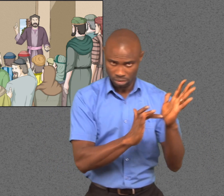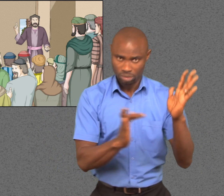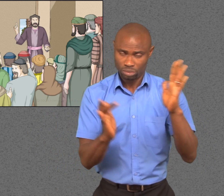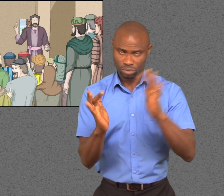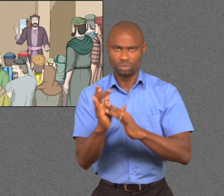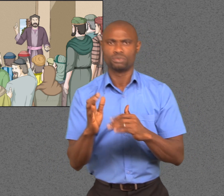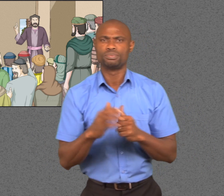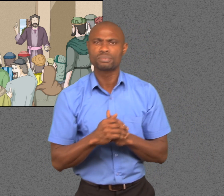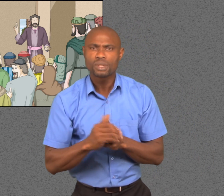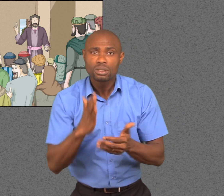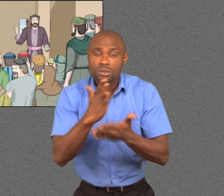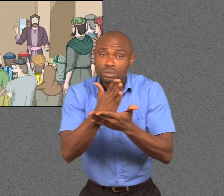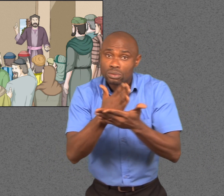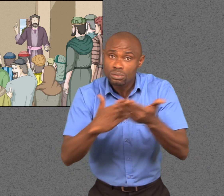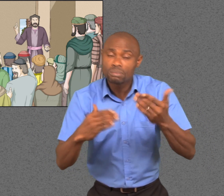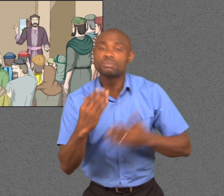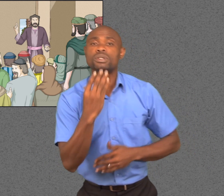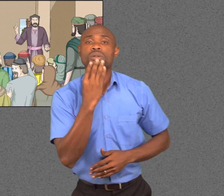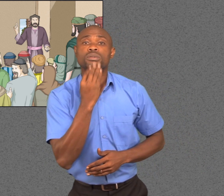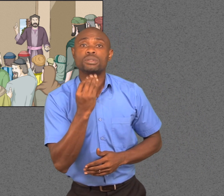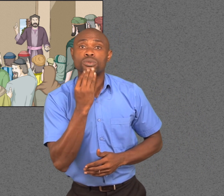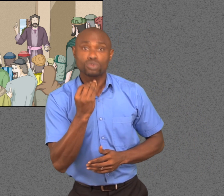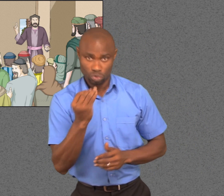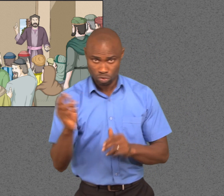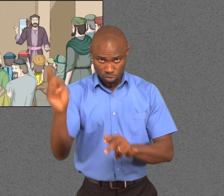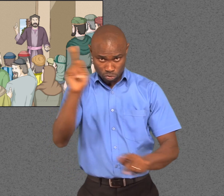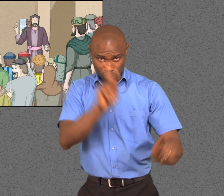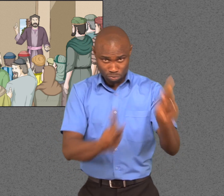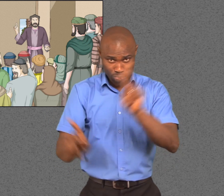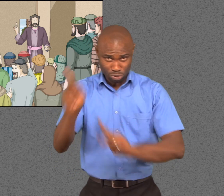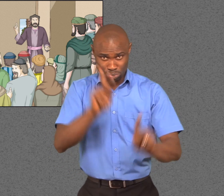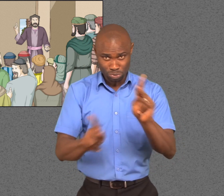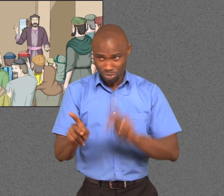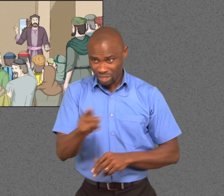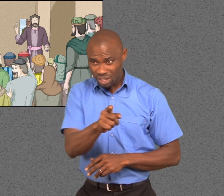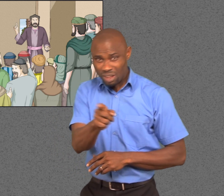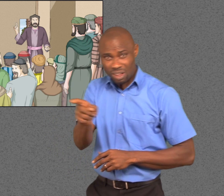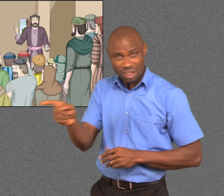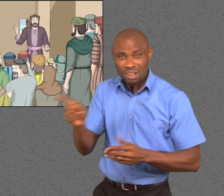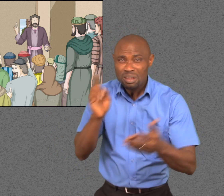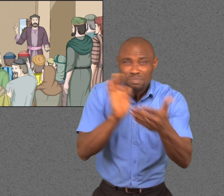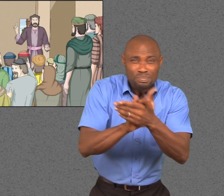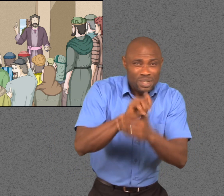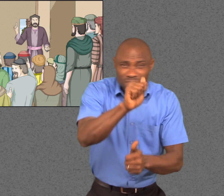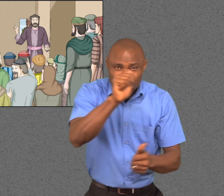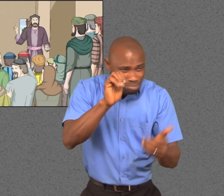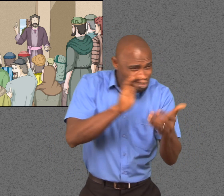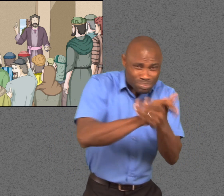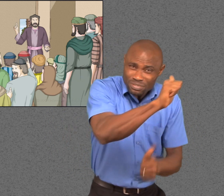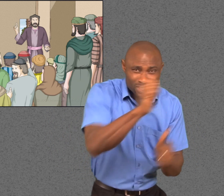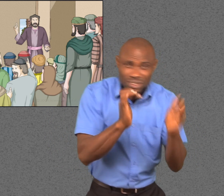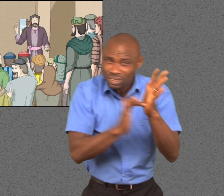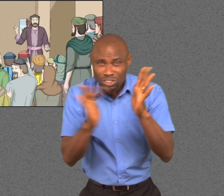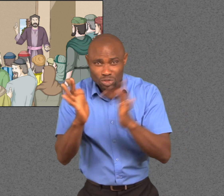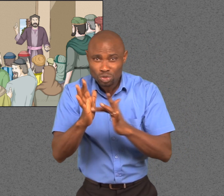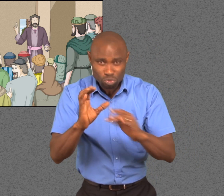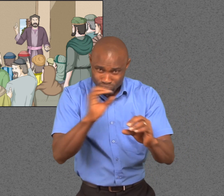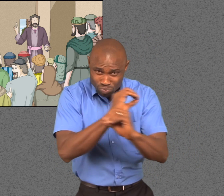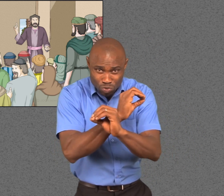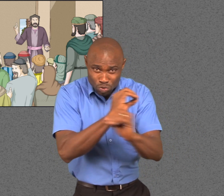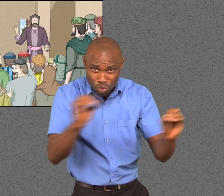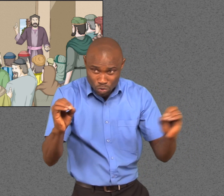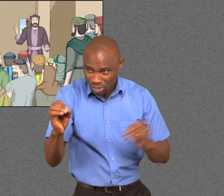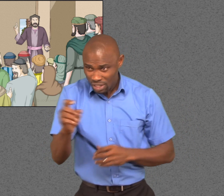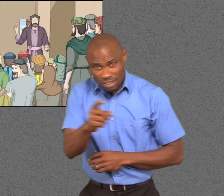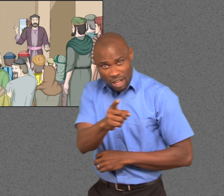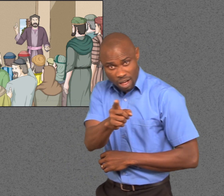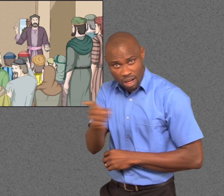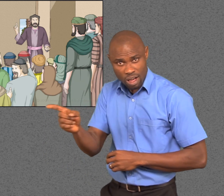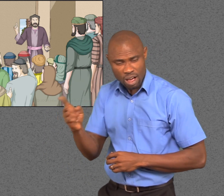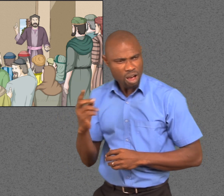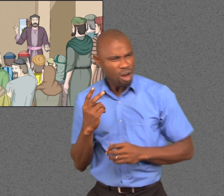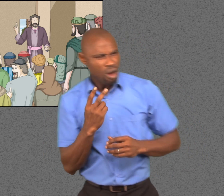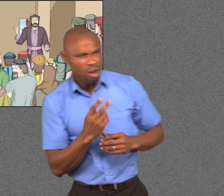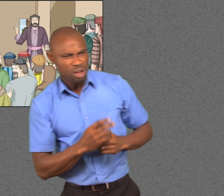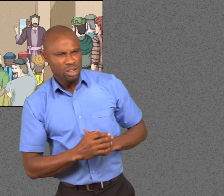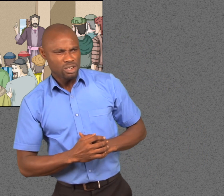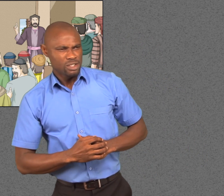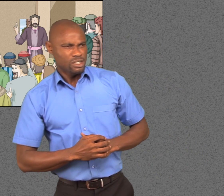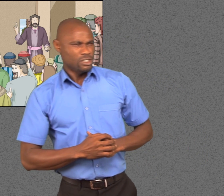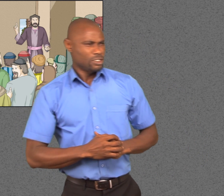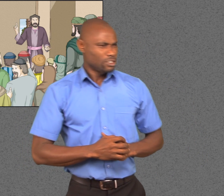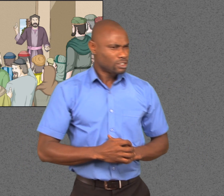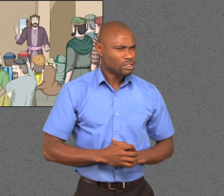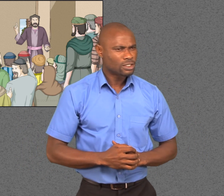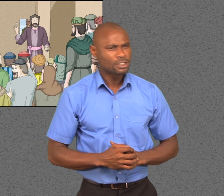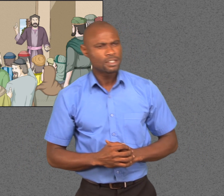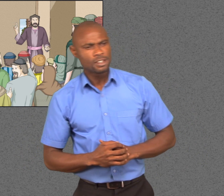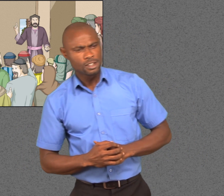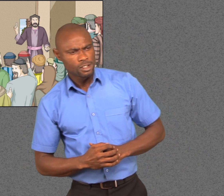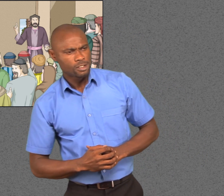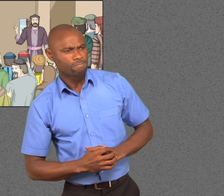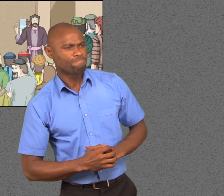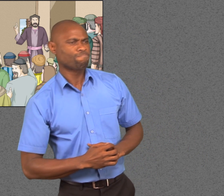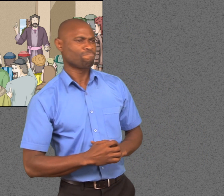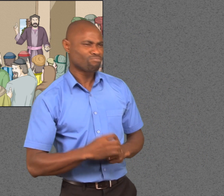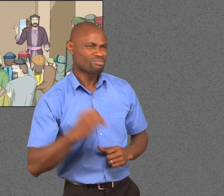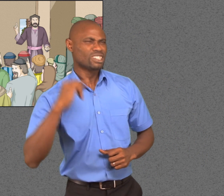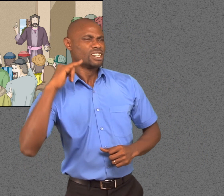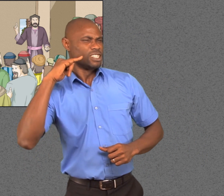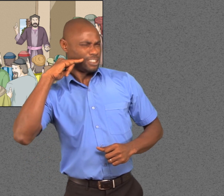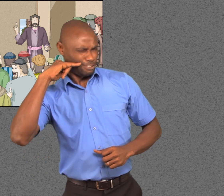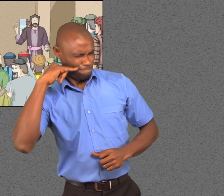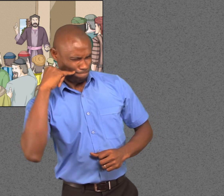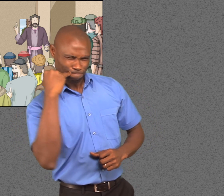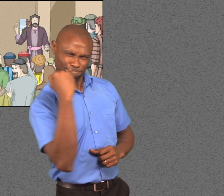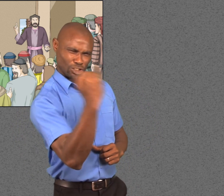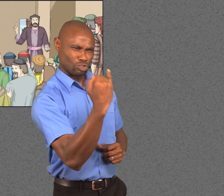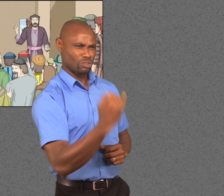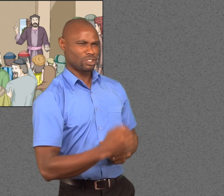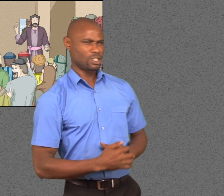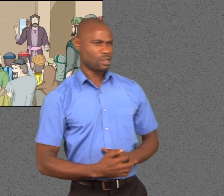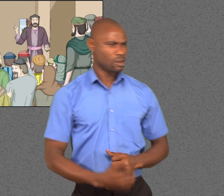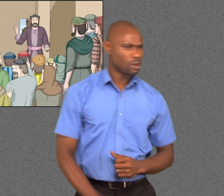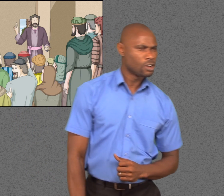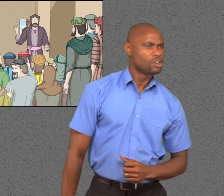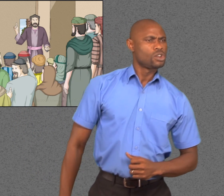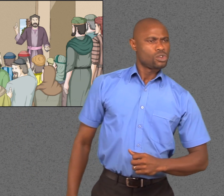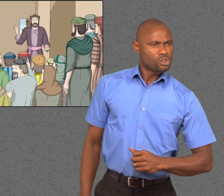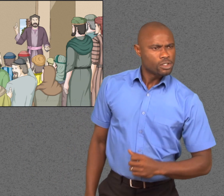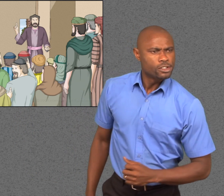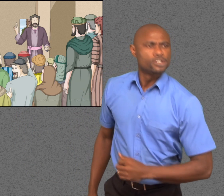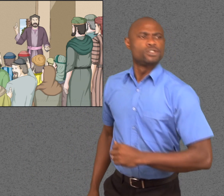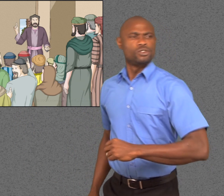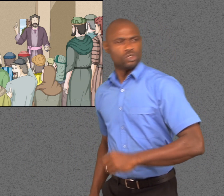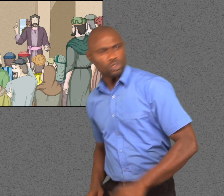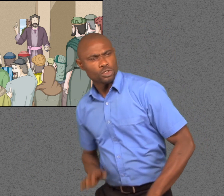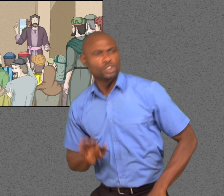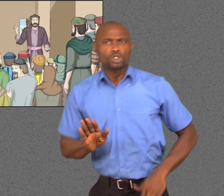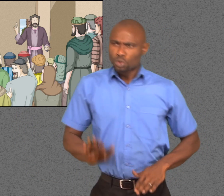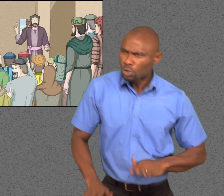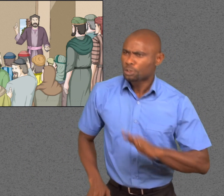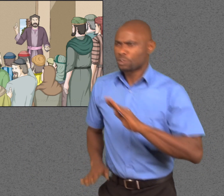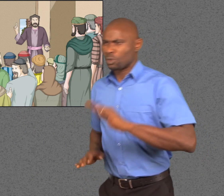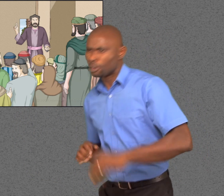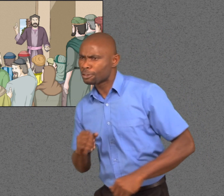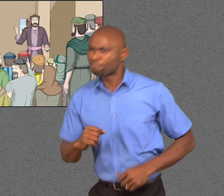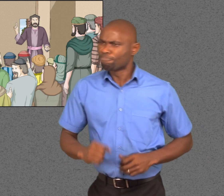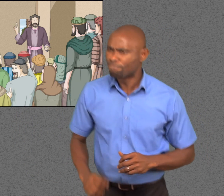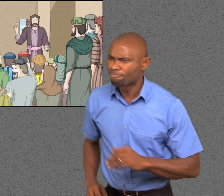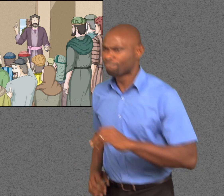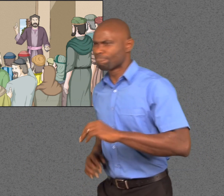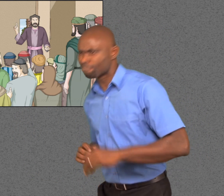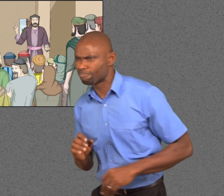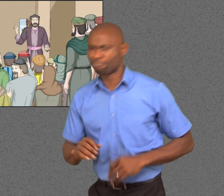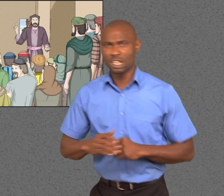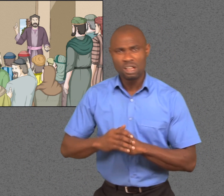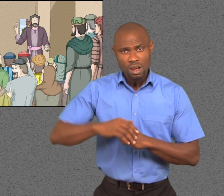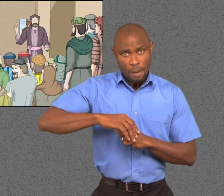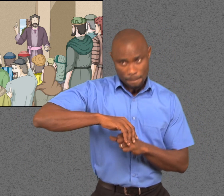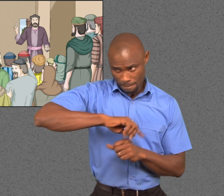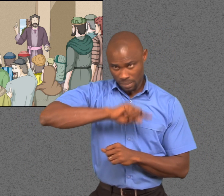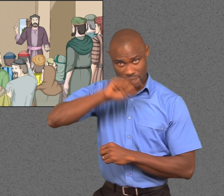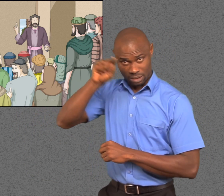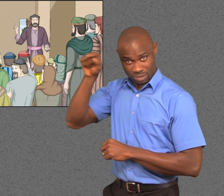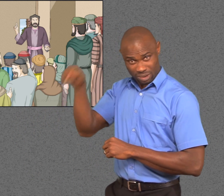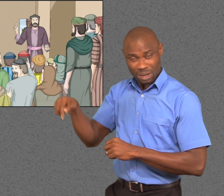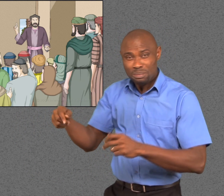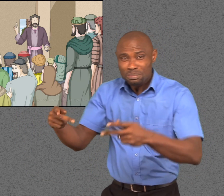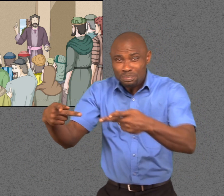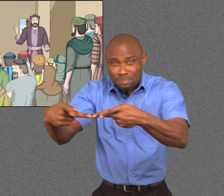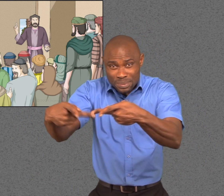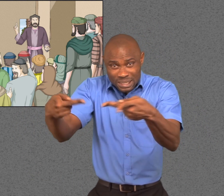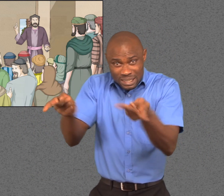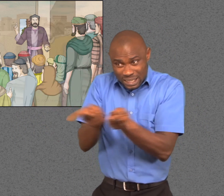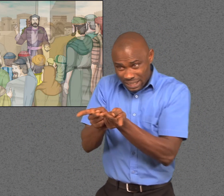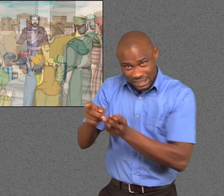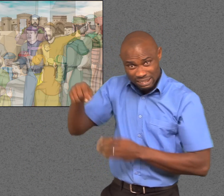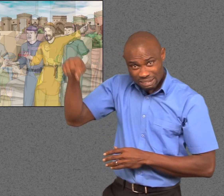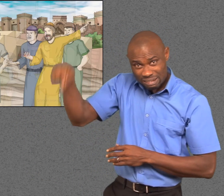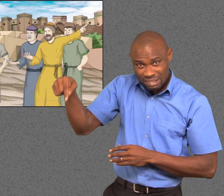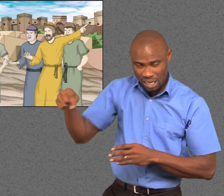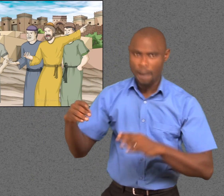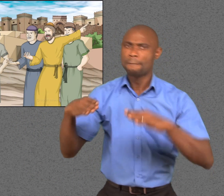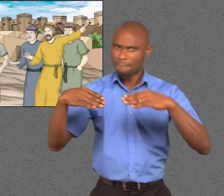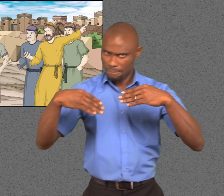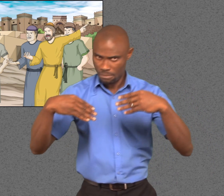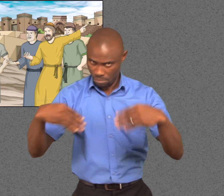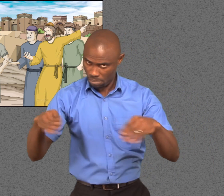Some of the Jews were persuaded and joined Paul and Silas, along with a large number of God-fearing Greeks and quite a few leading women.